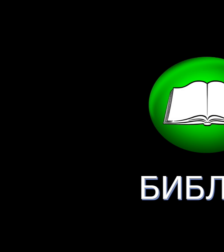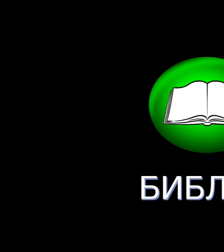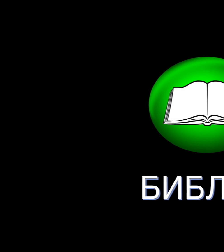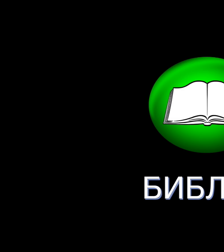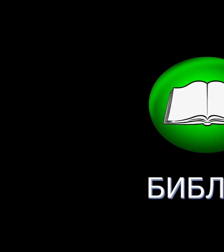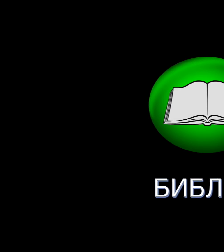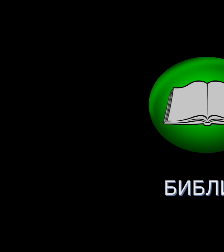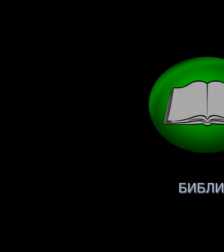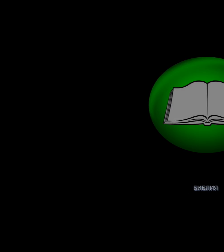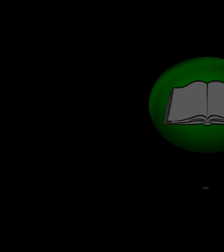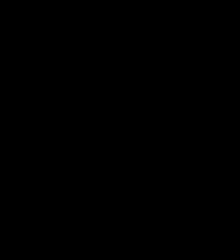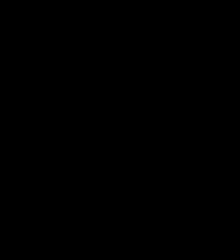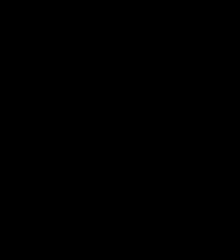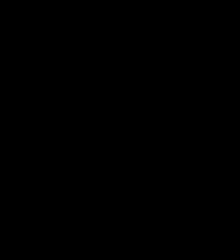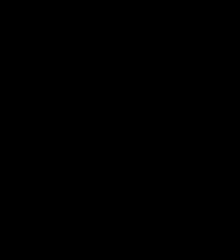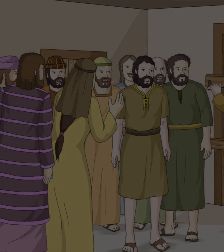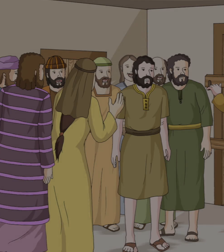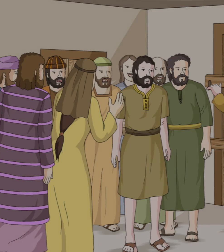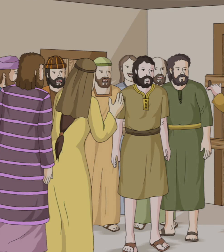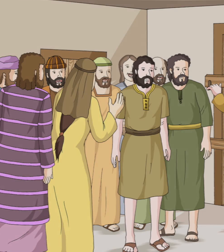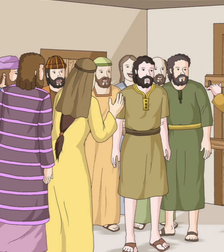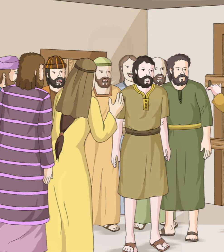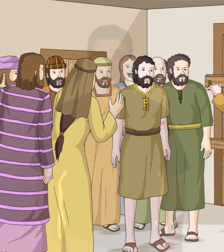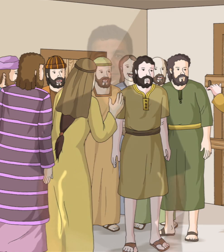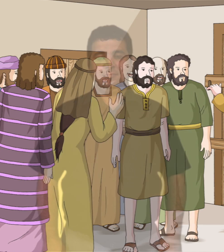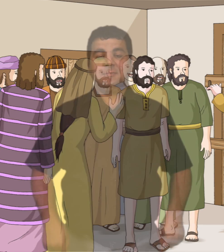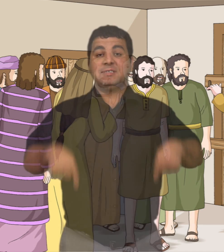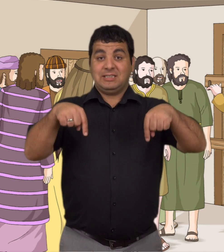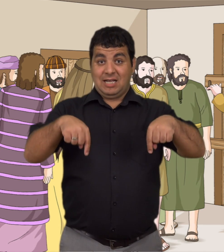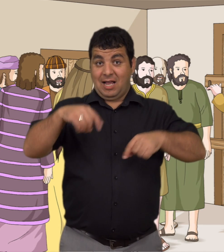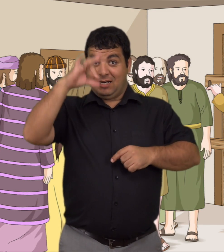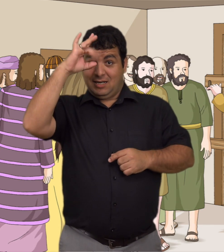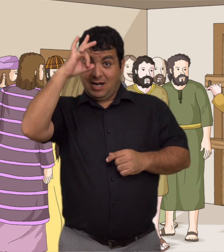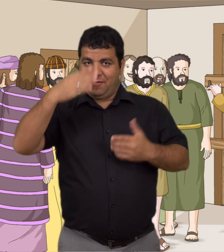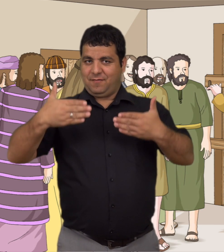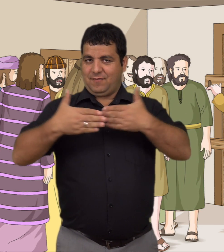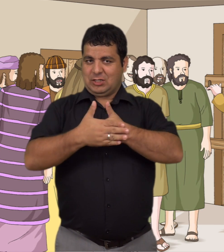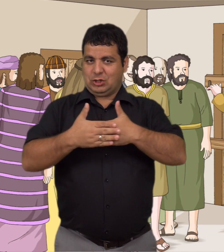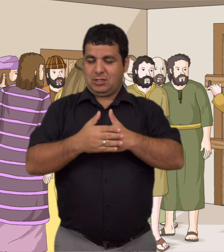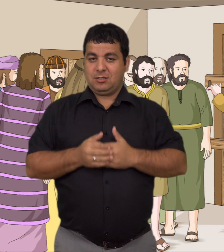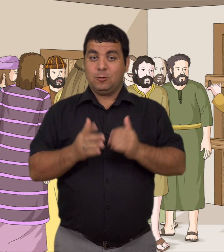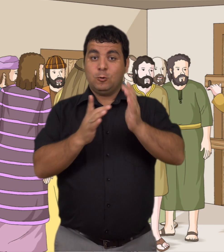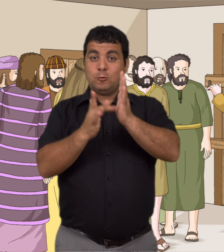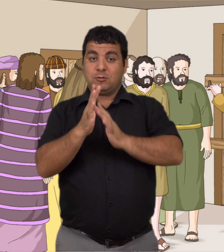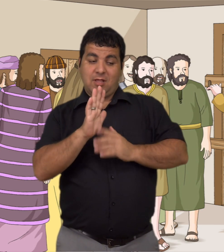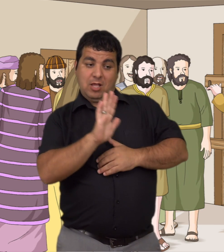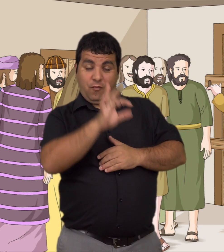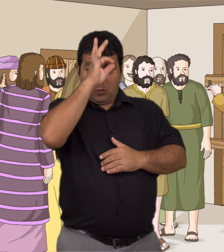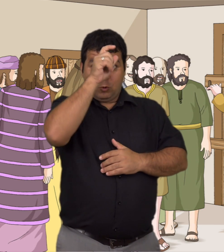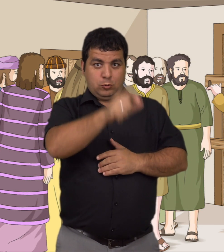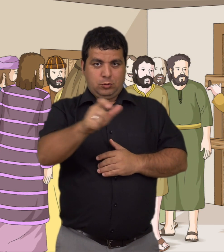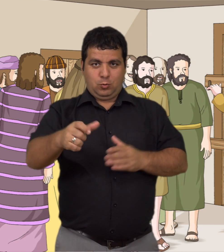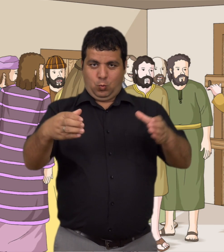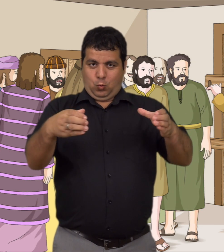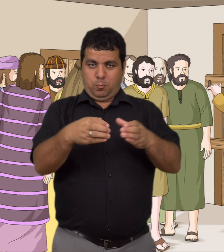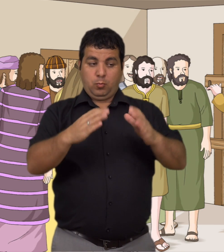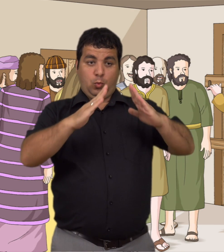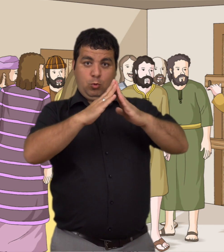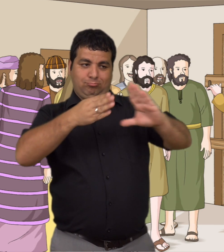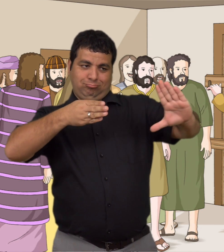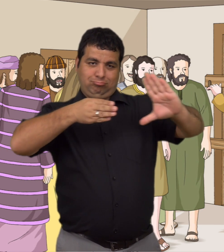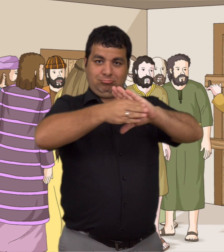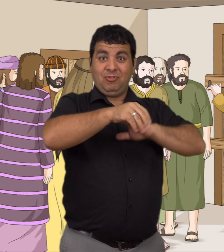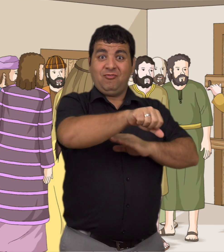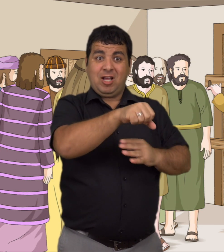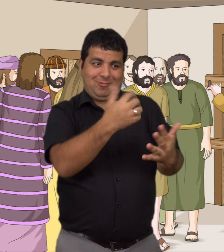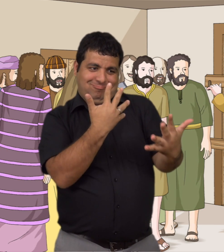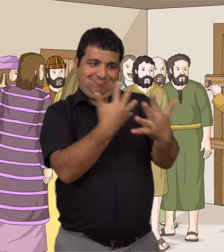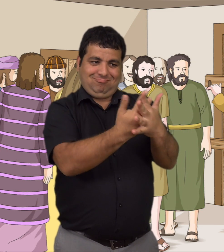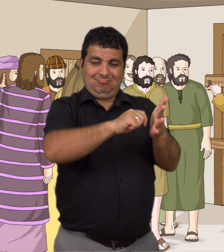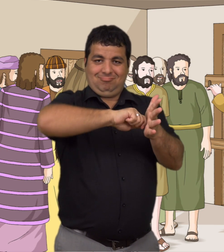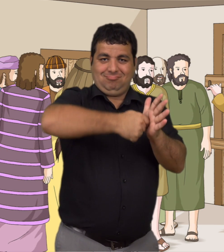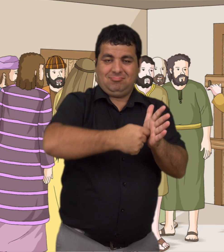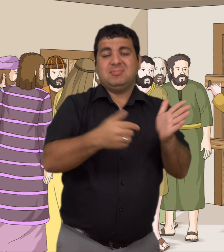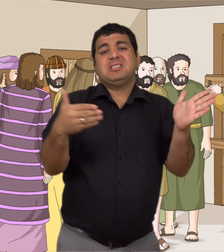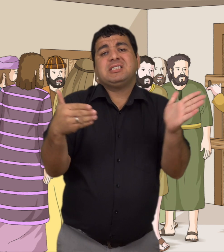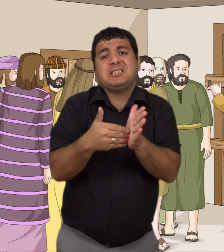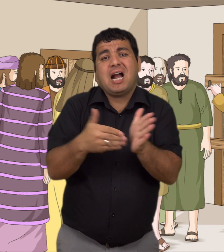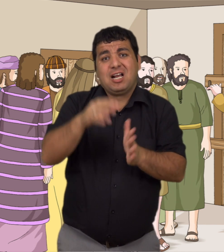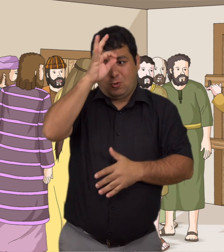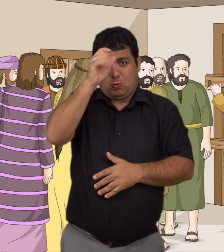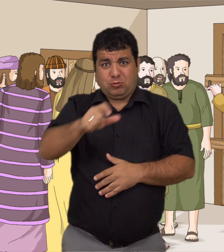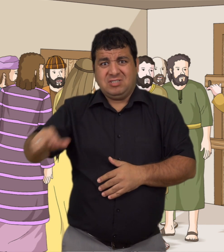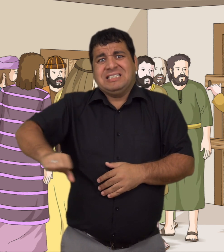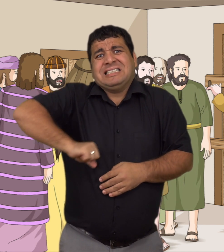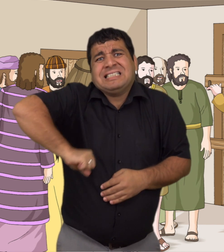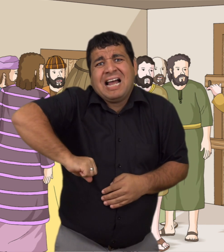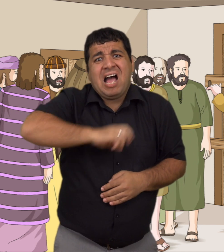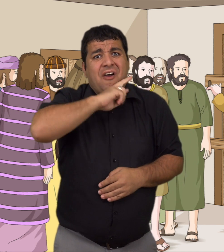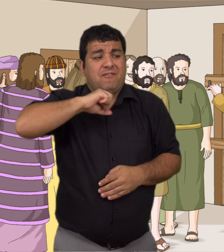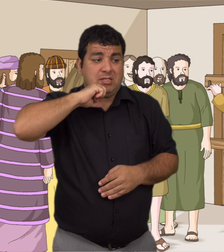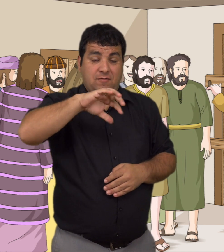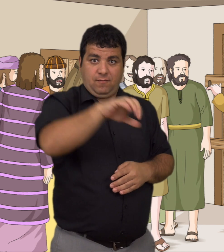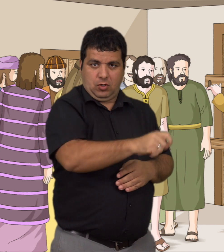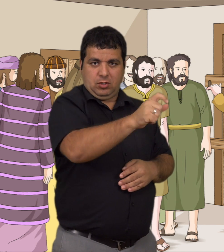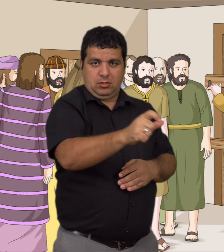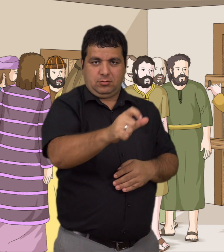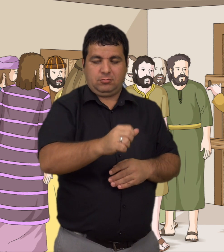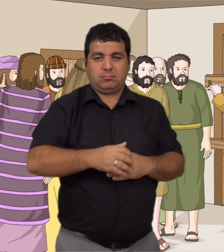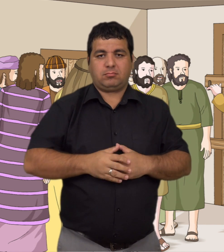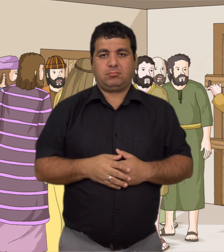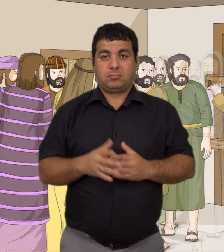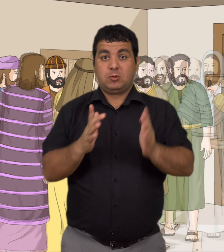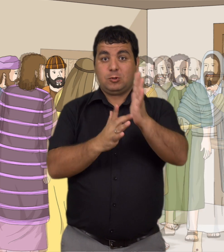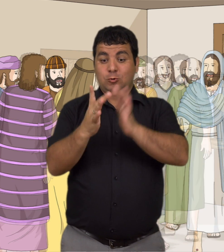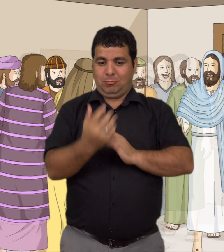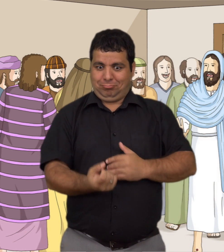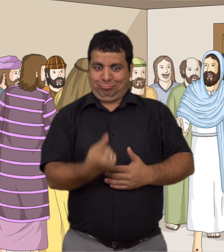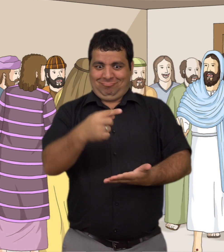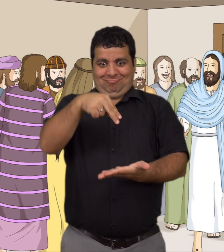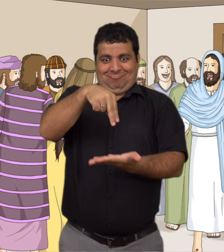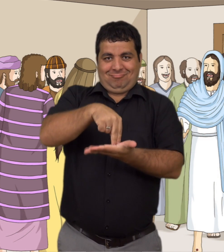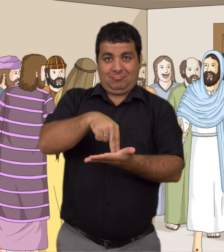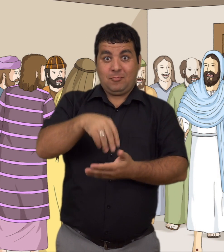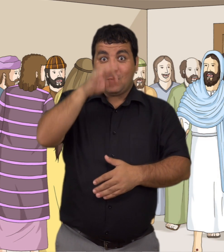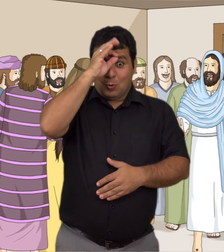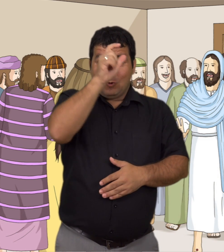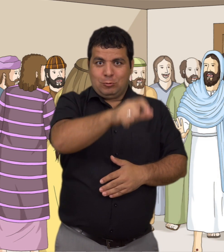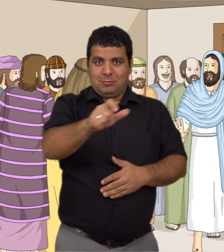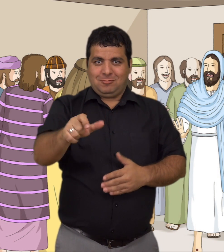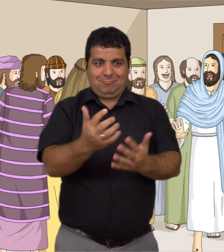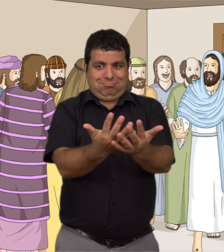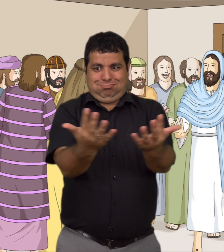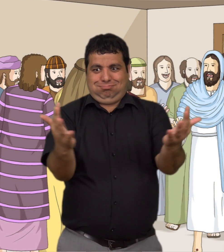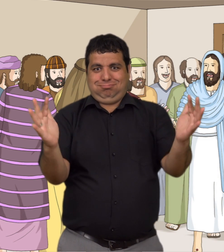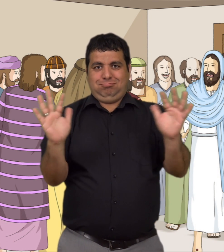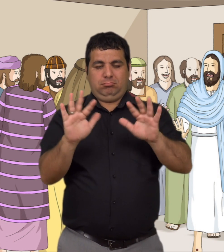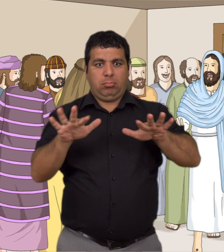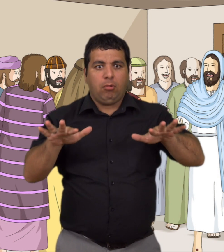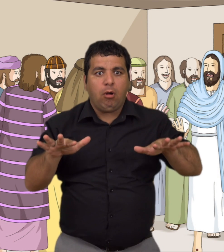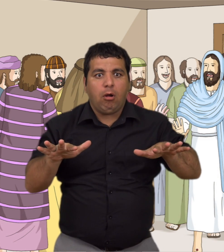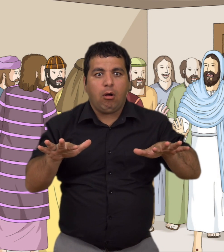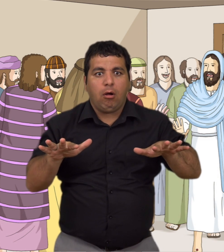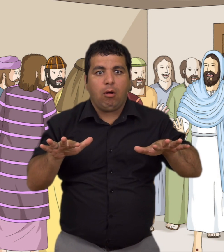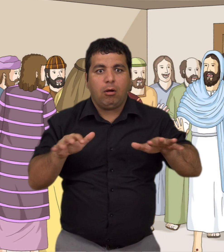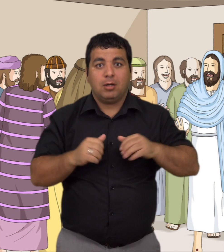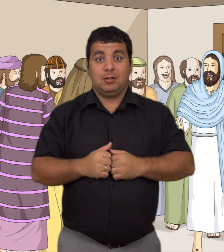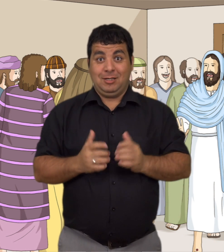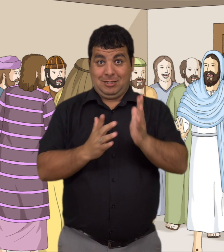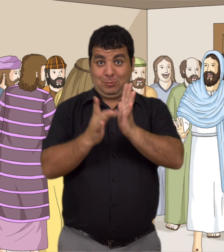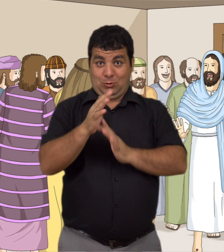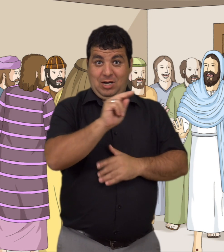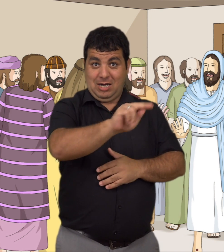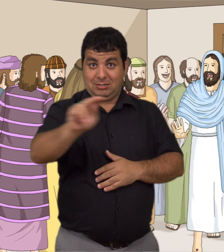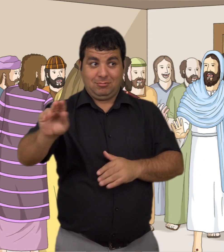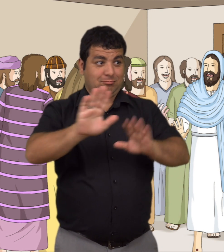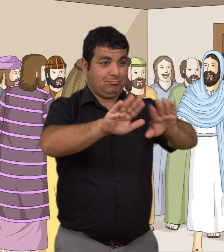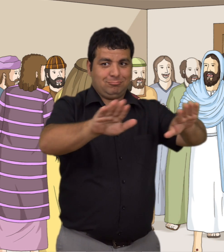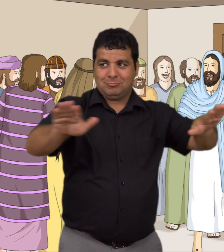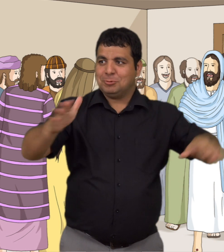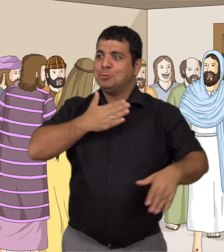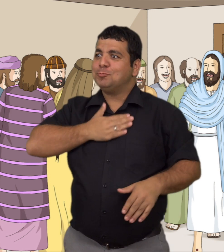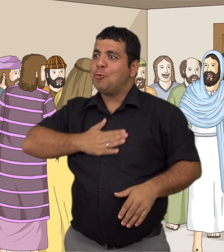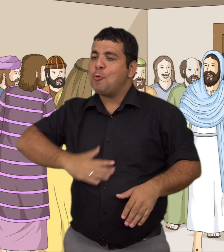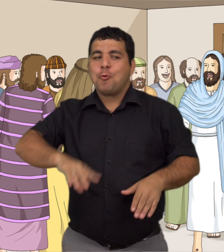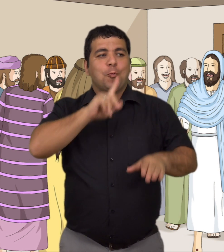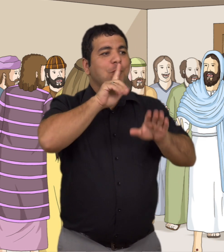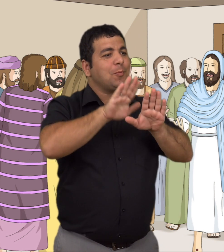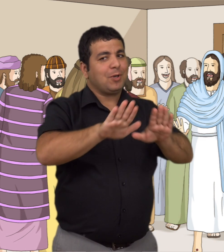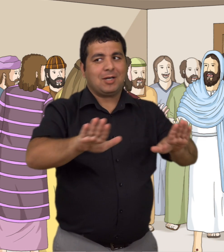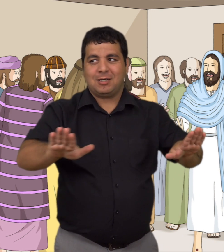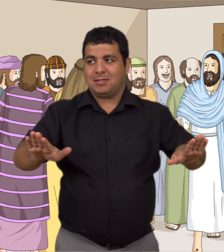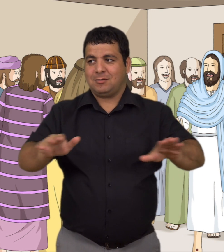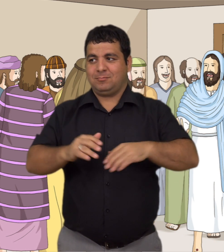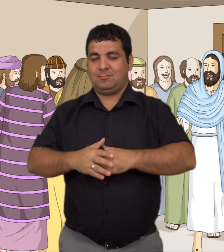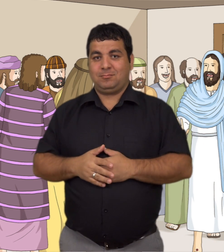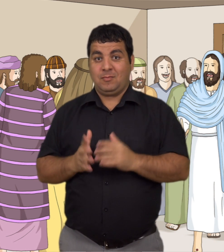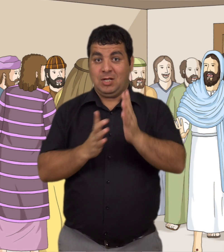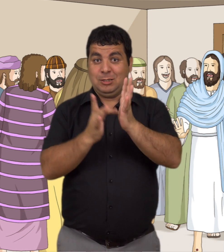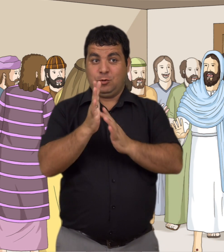It was the first day of the week, and that very evening, while the disciples were together with the doors locked for fear of the Jews, Jesus came and stood among them.